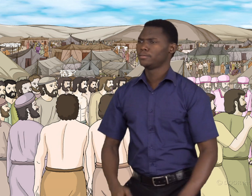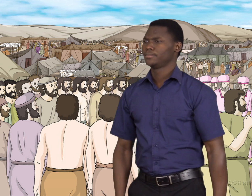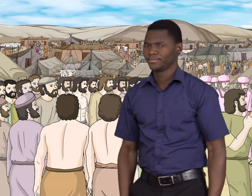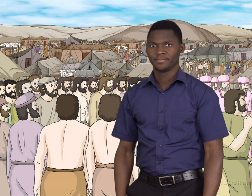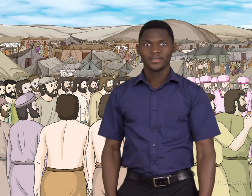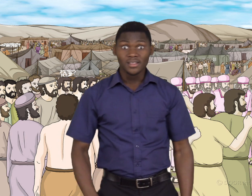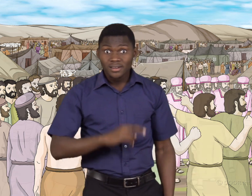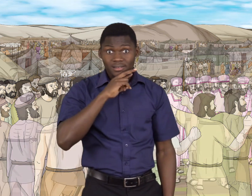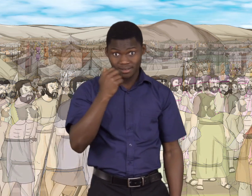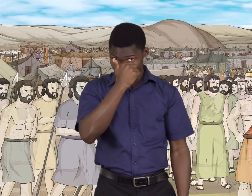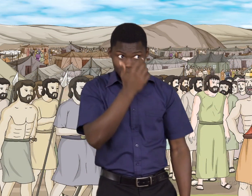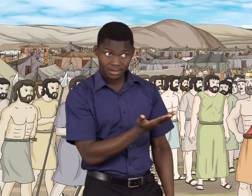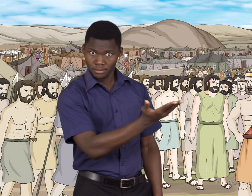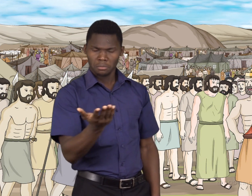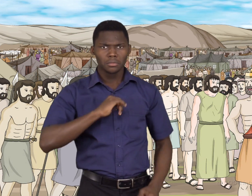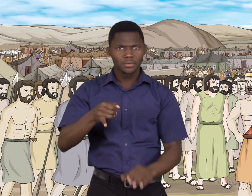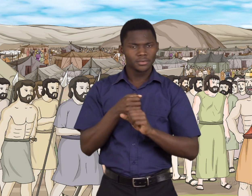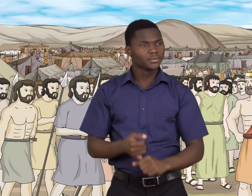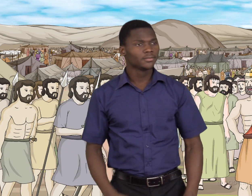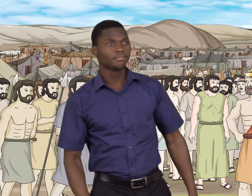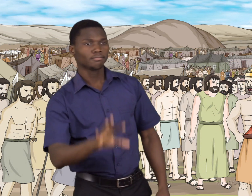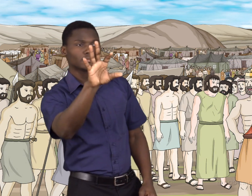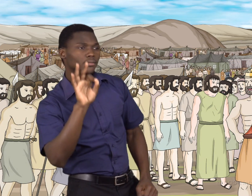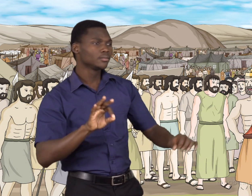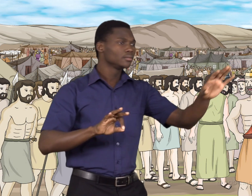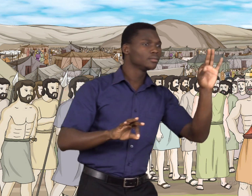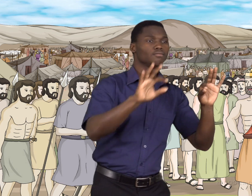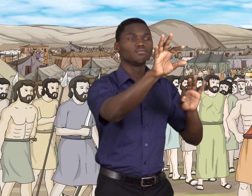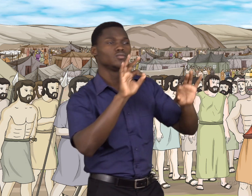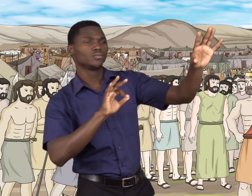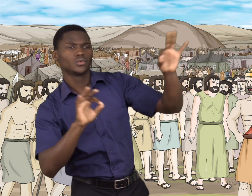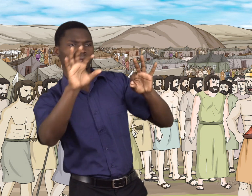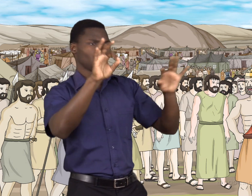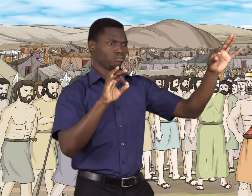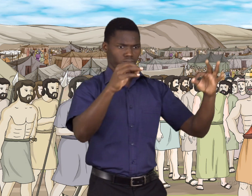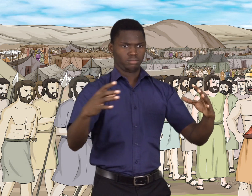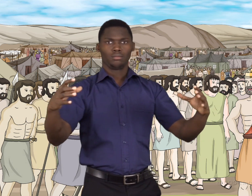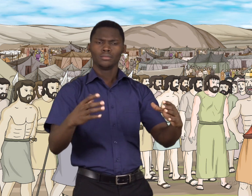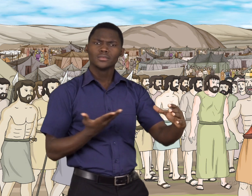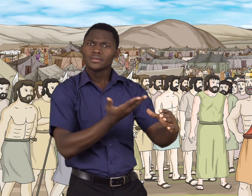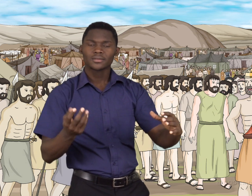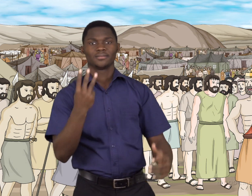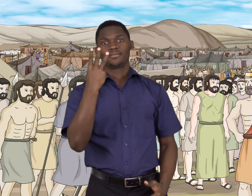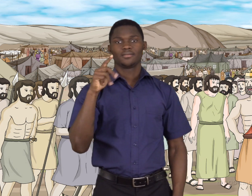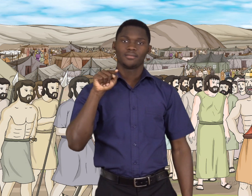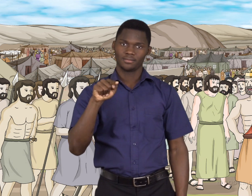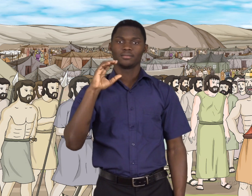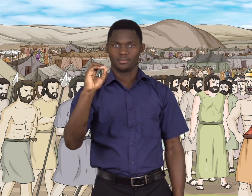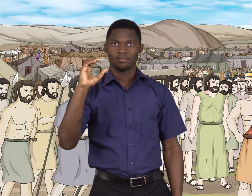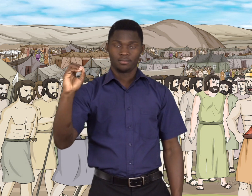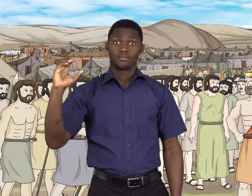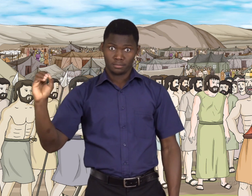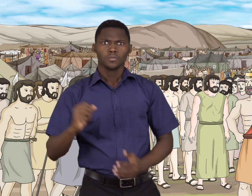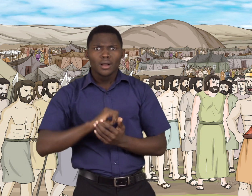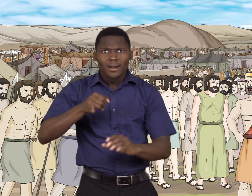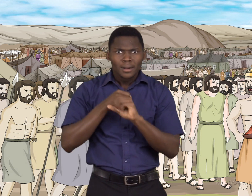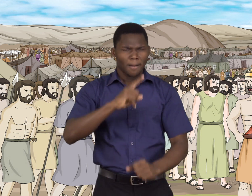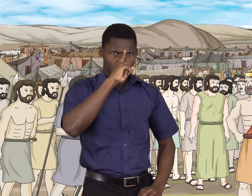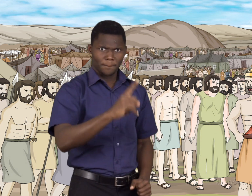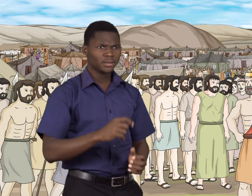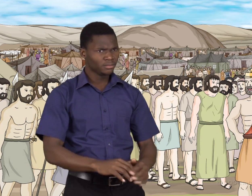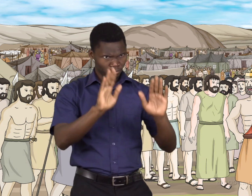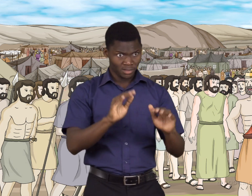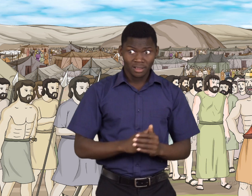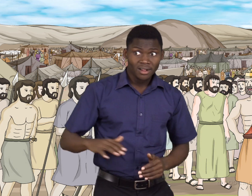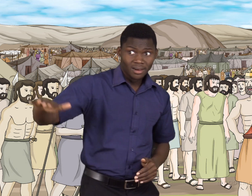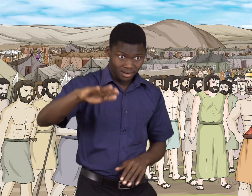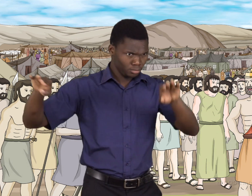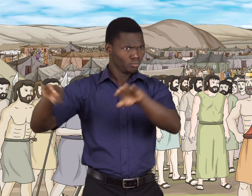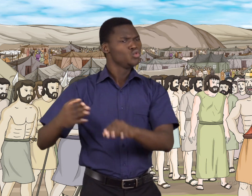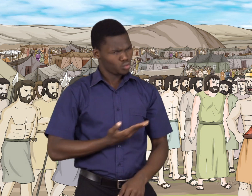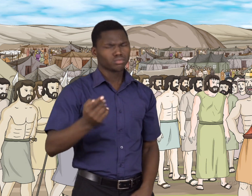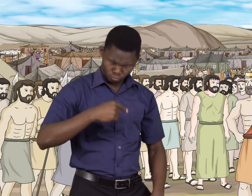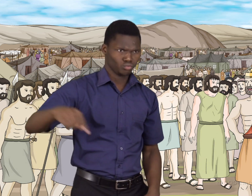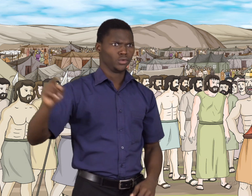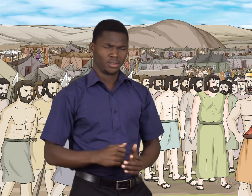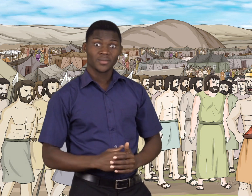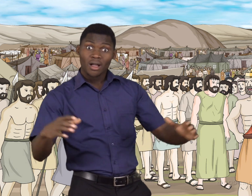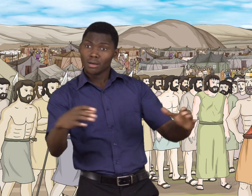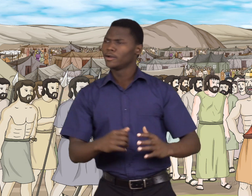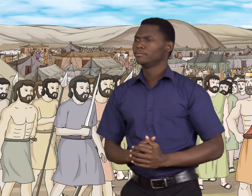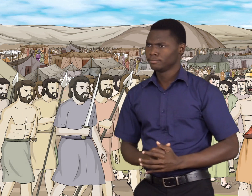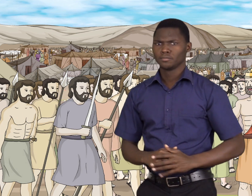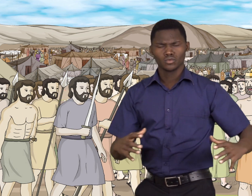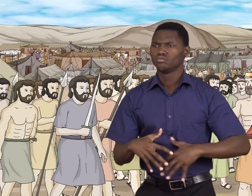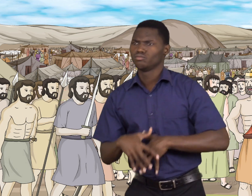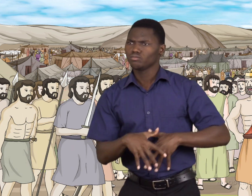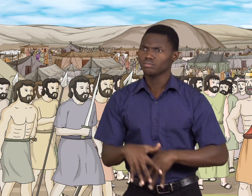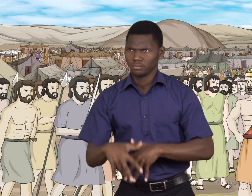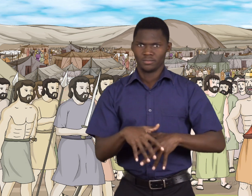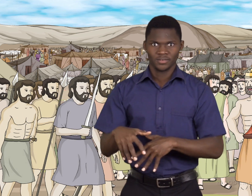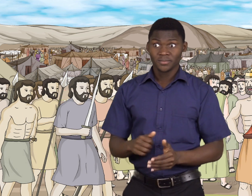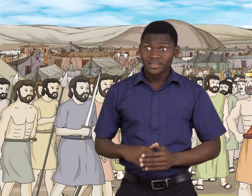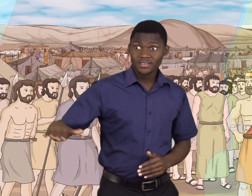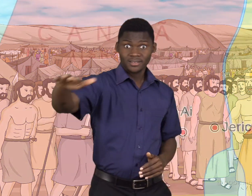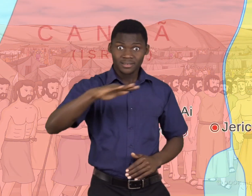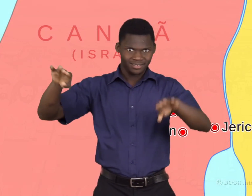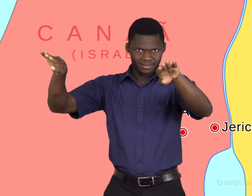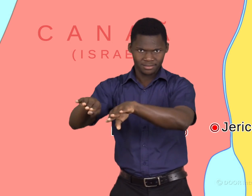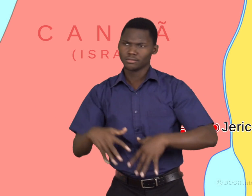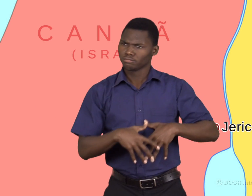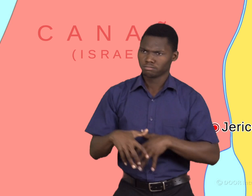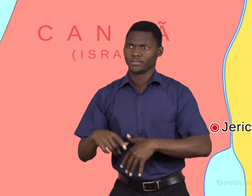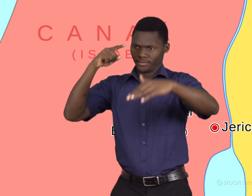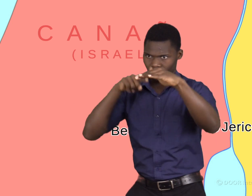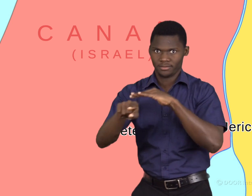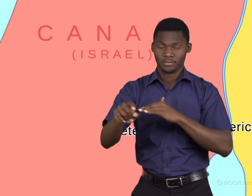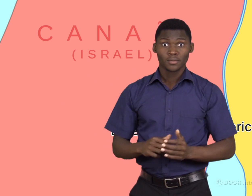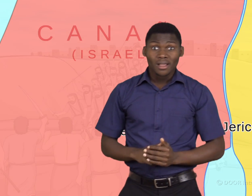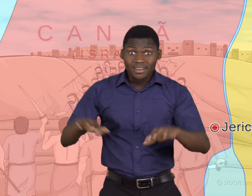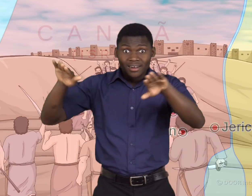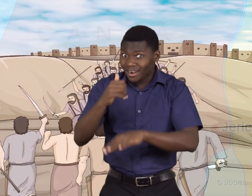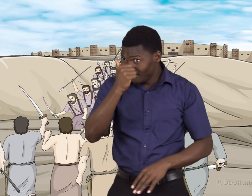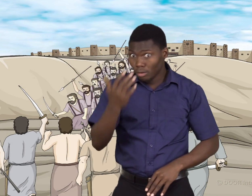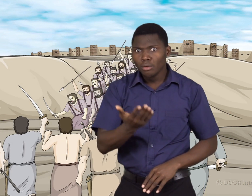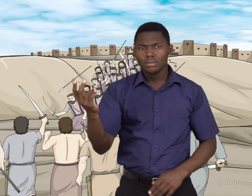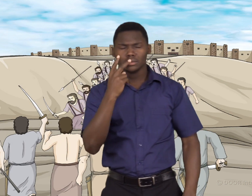Since the people of Ai are so few, you need not wear out all our people there.”